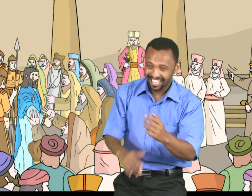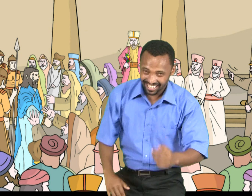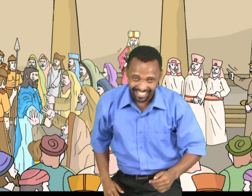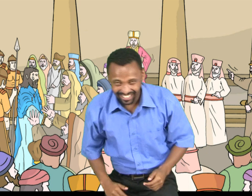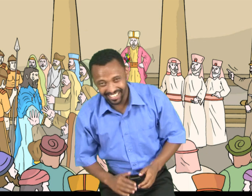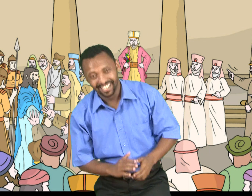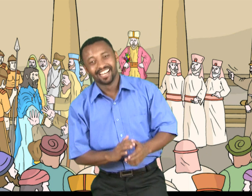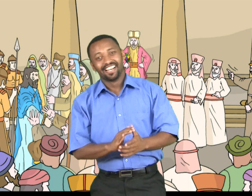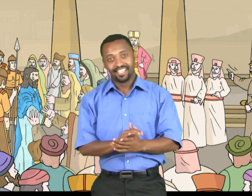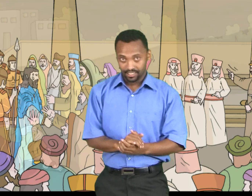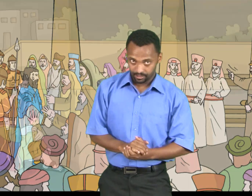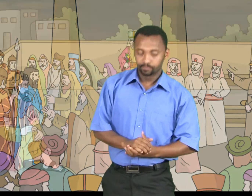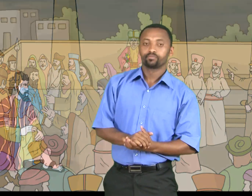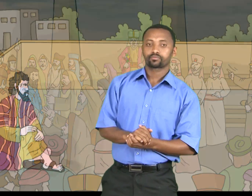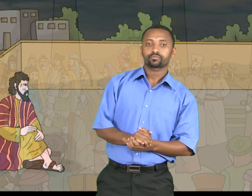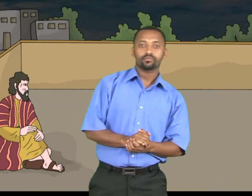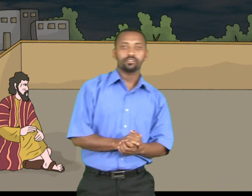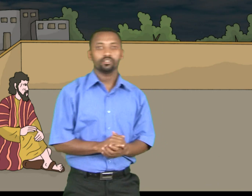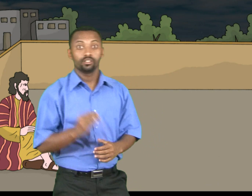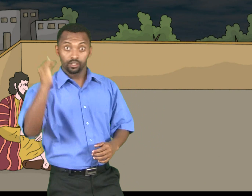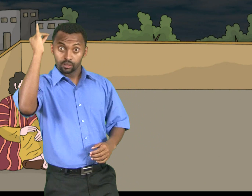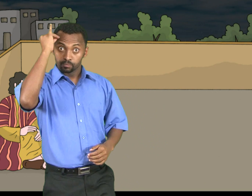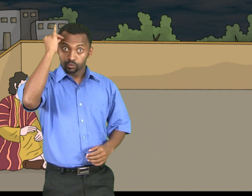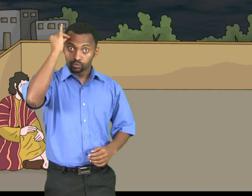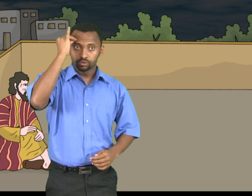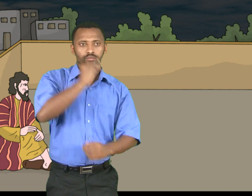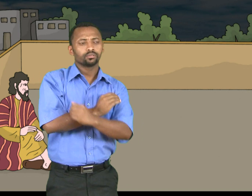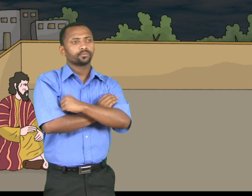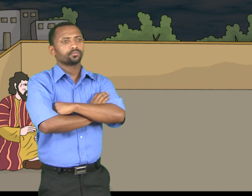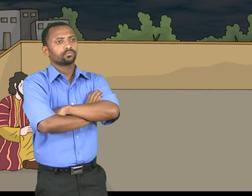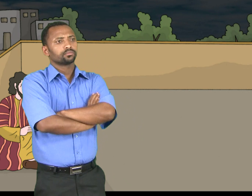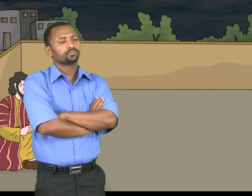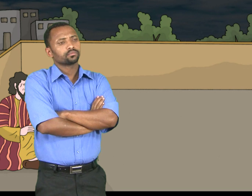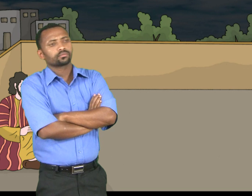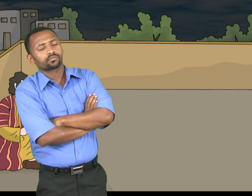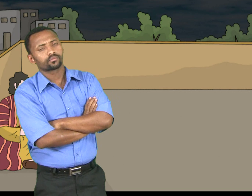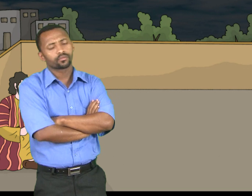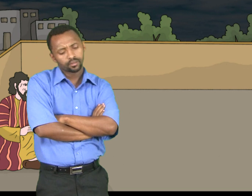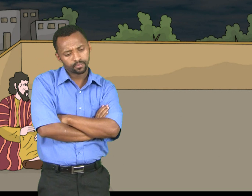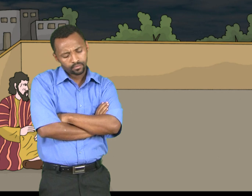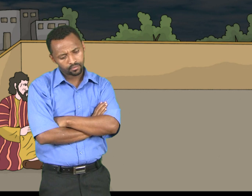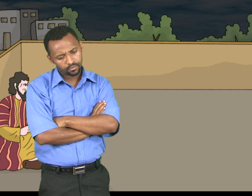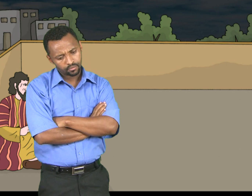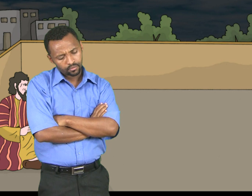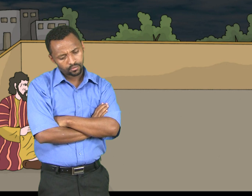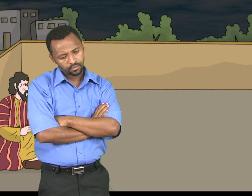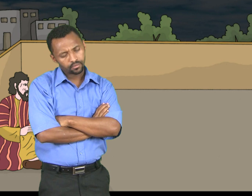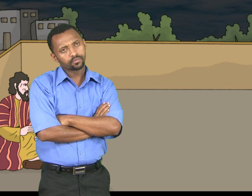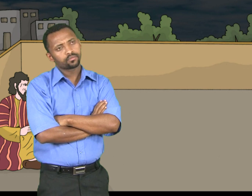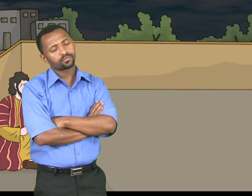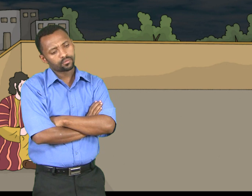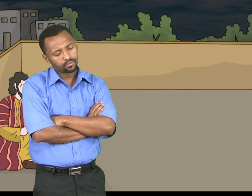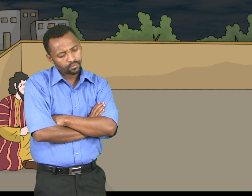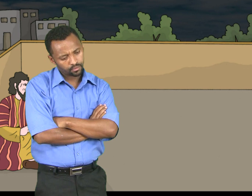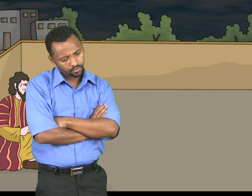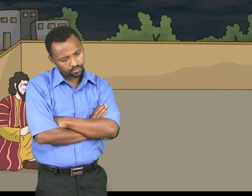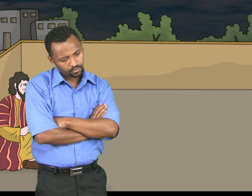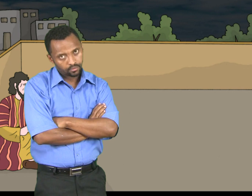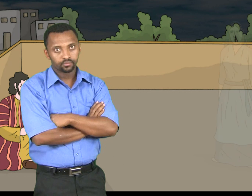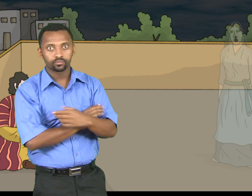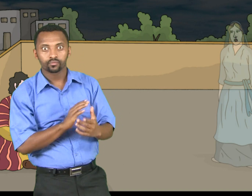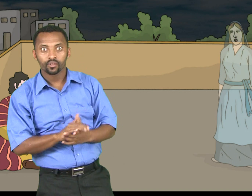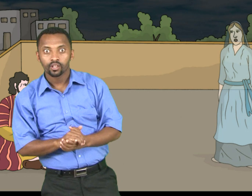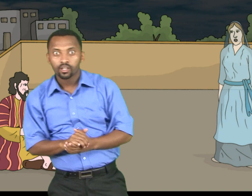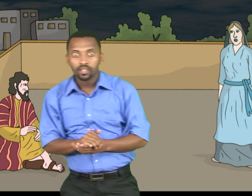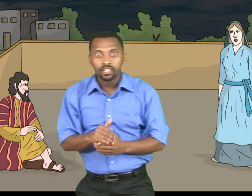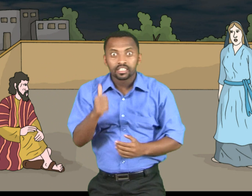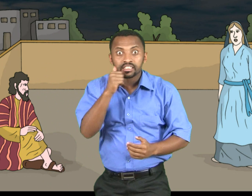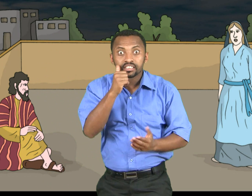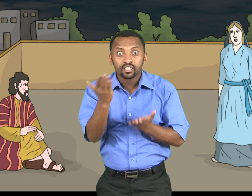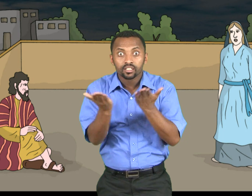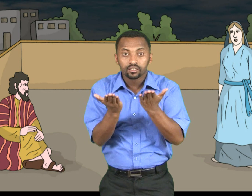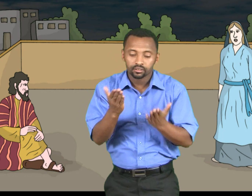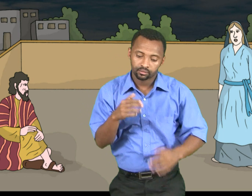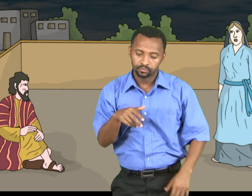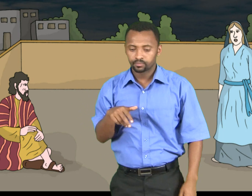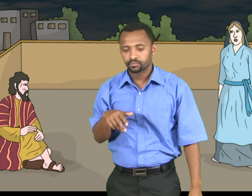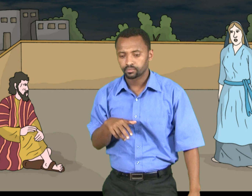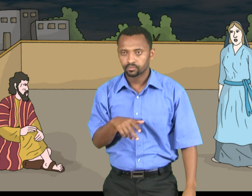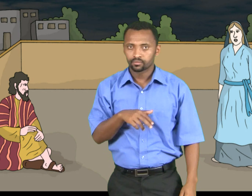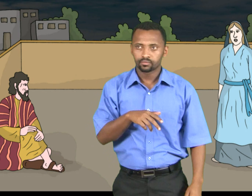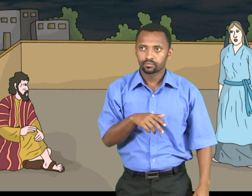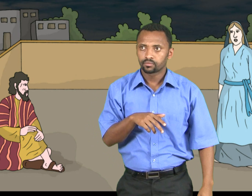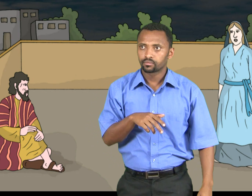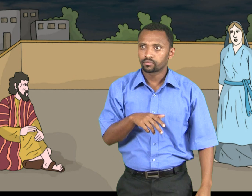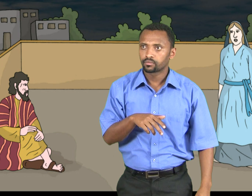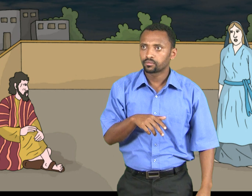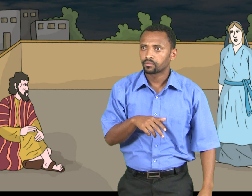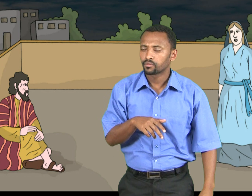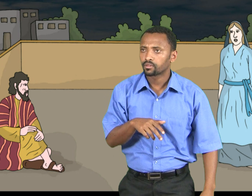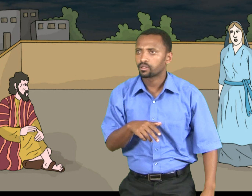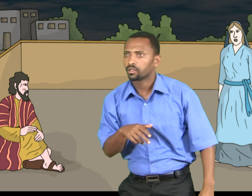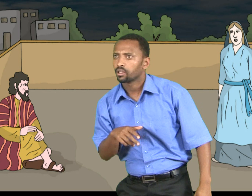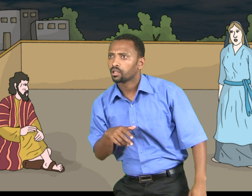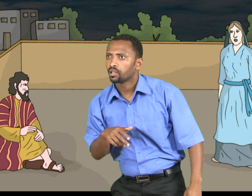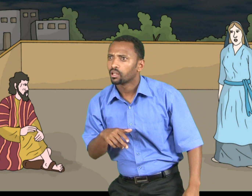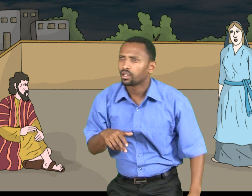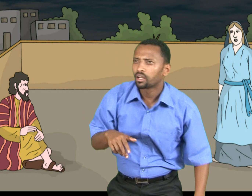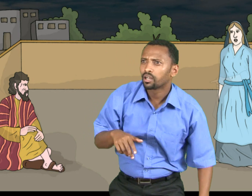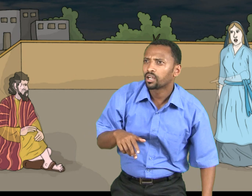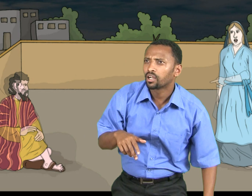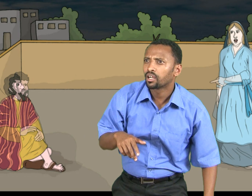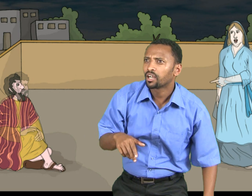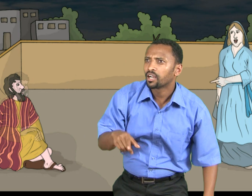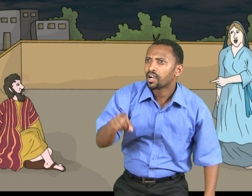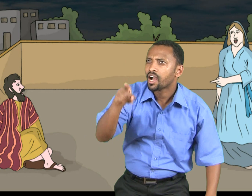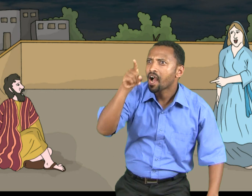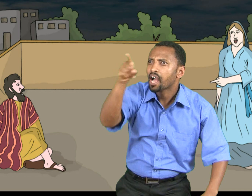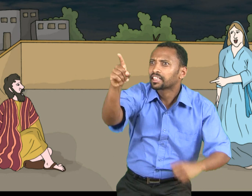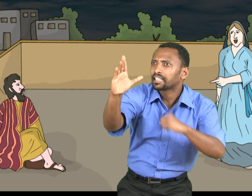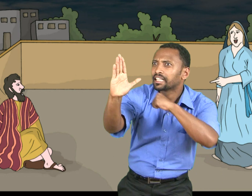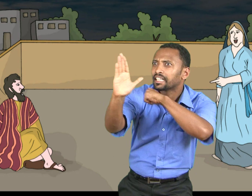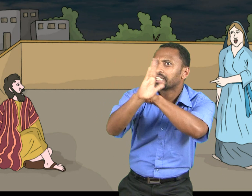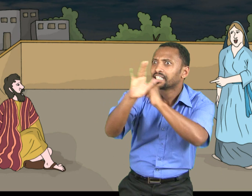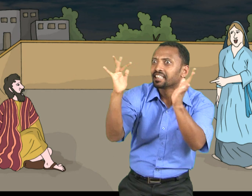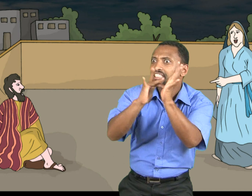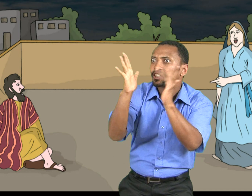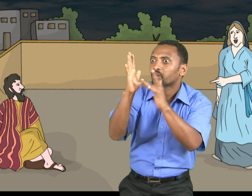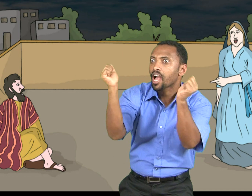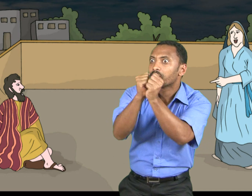Meanwhile, Peter was sitting out in the courtyard, and a servant girl came up to him.